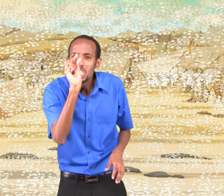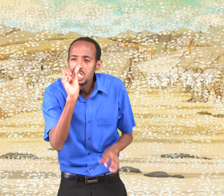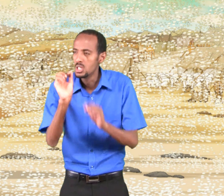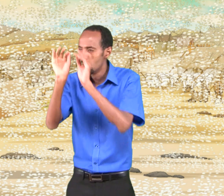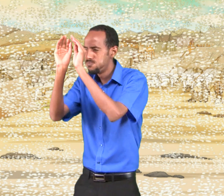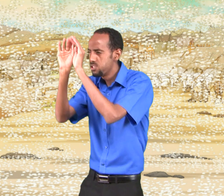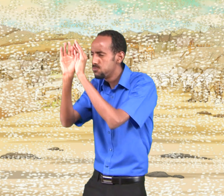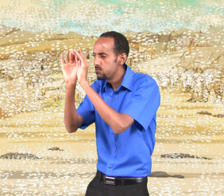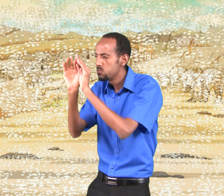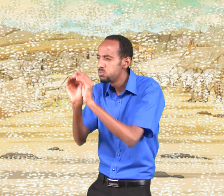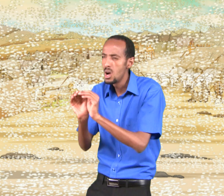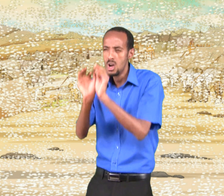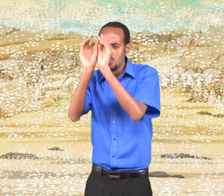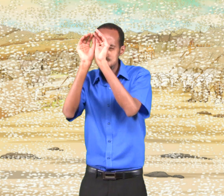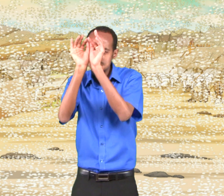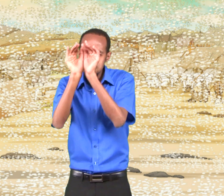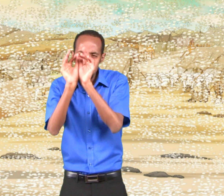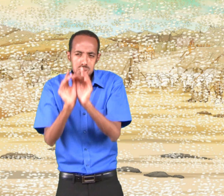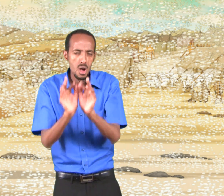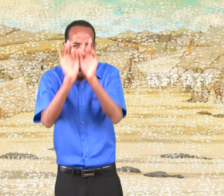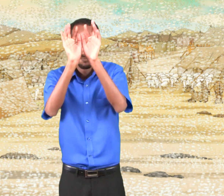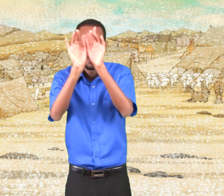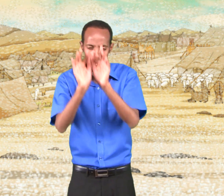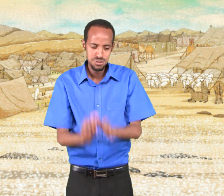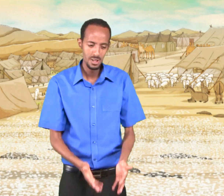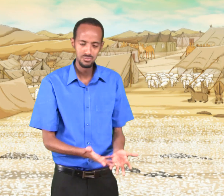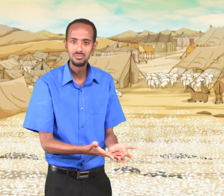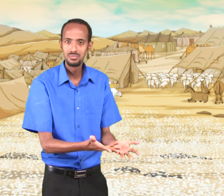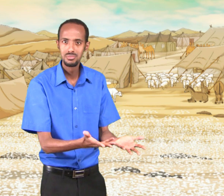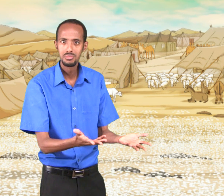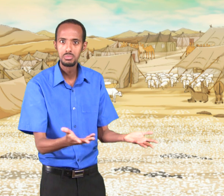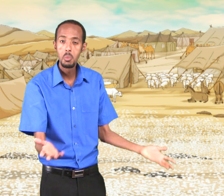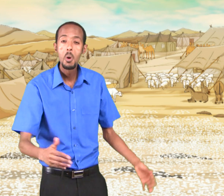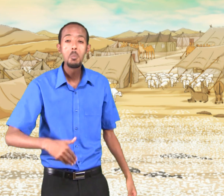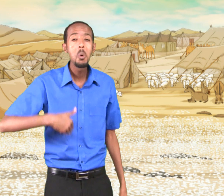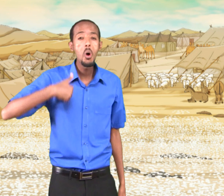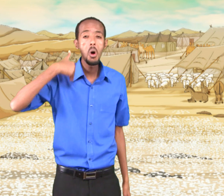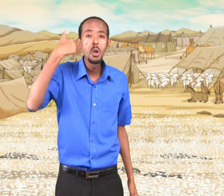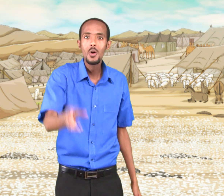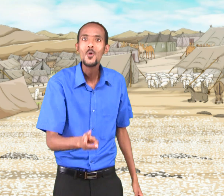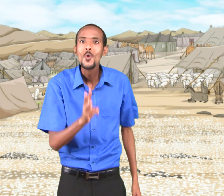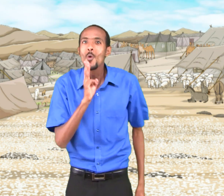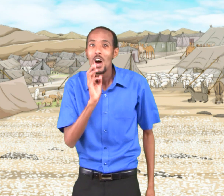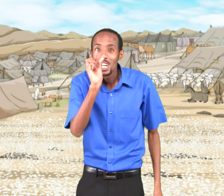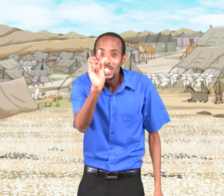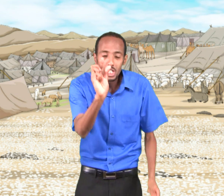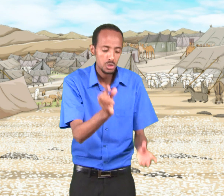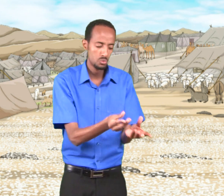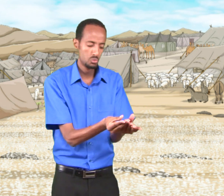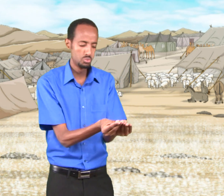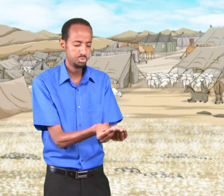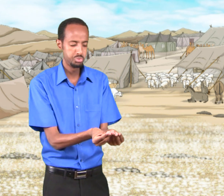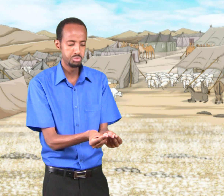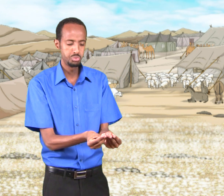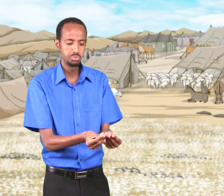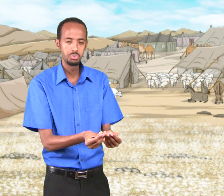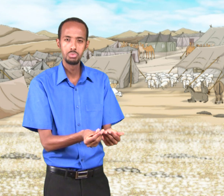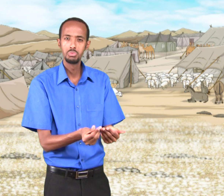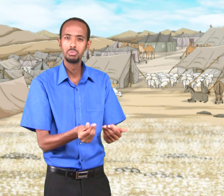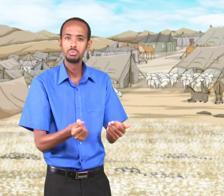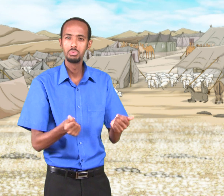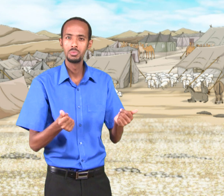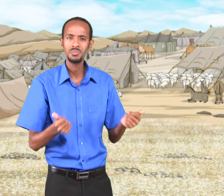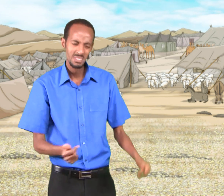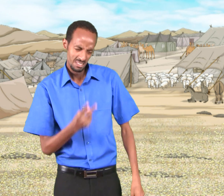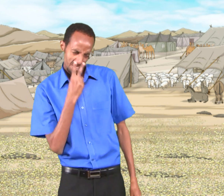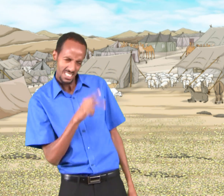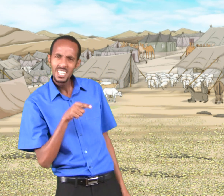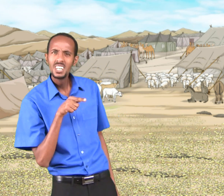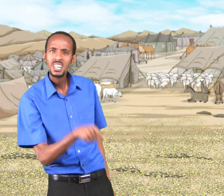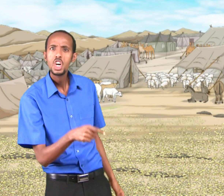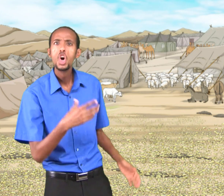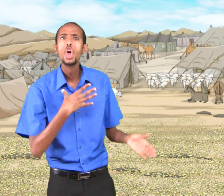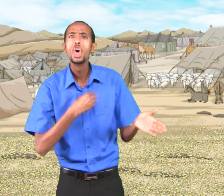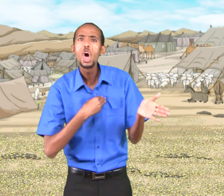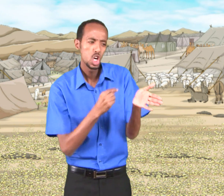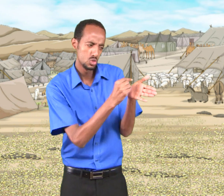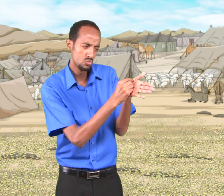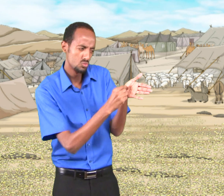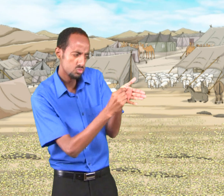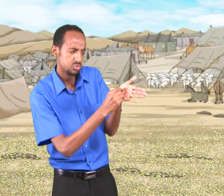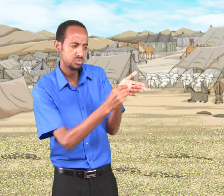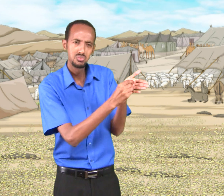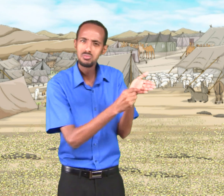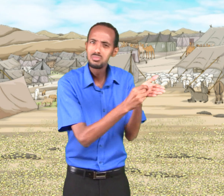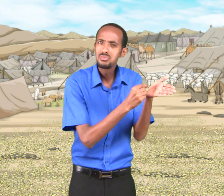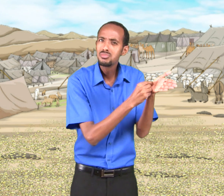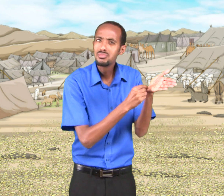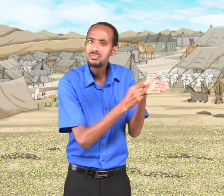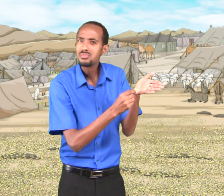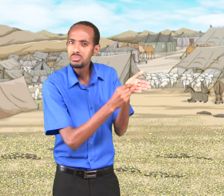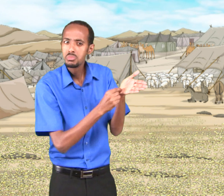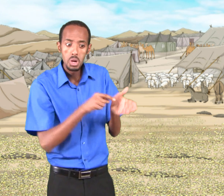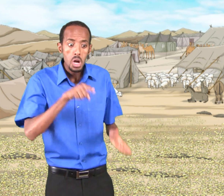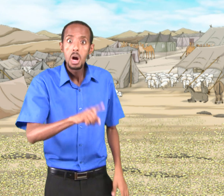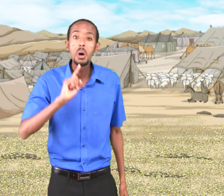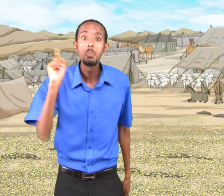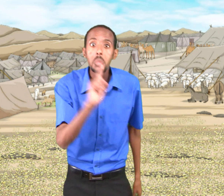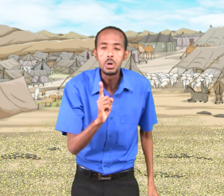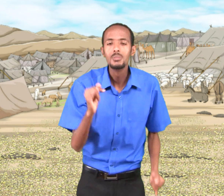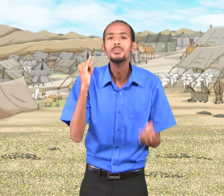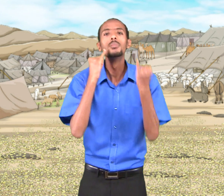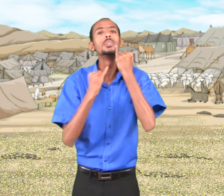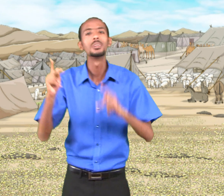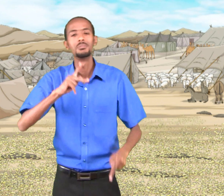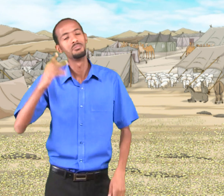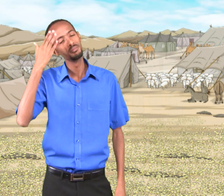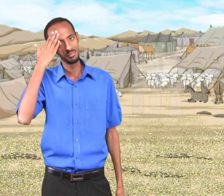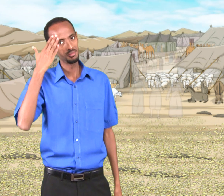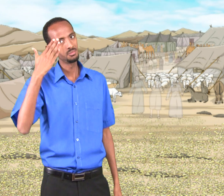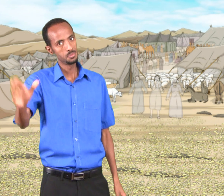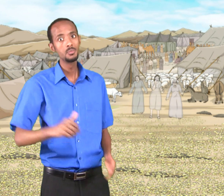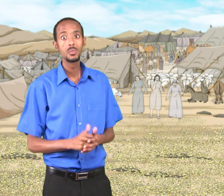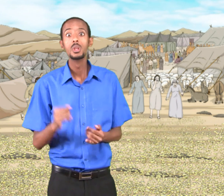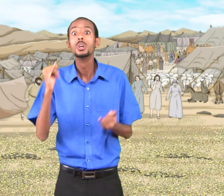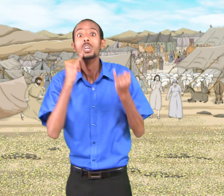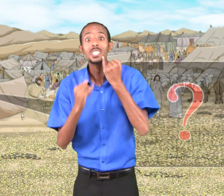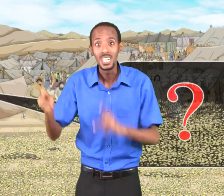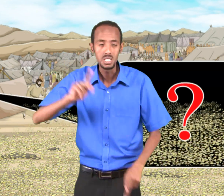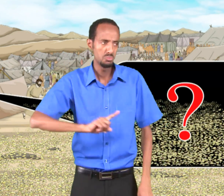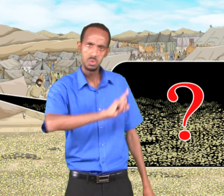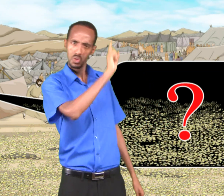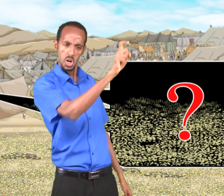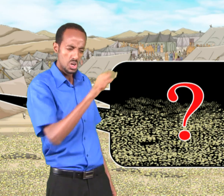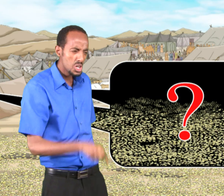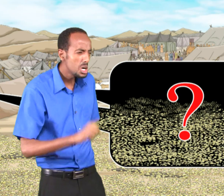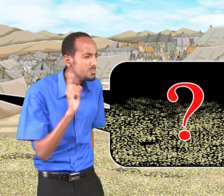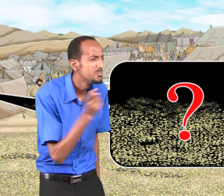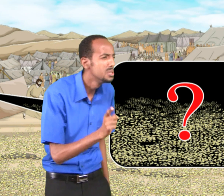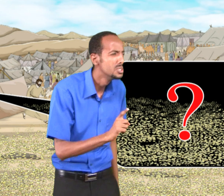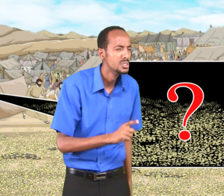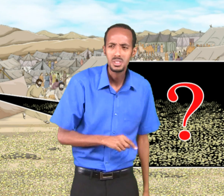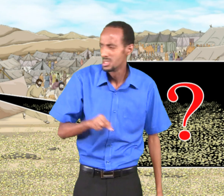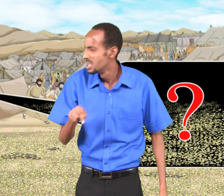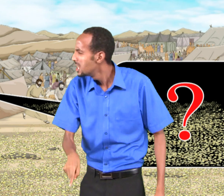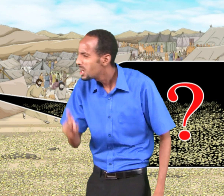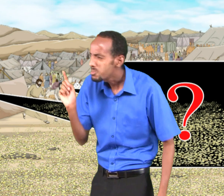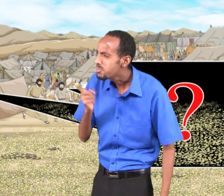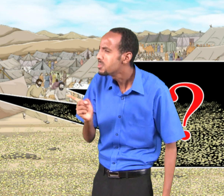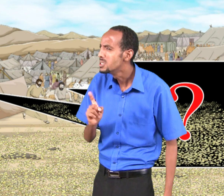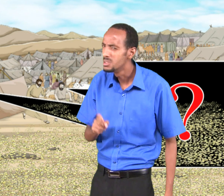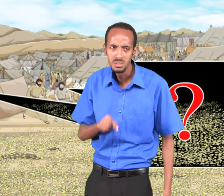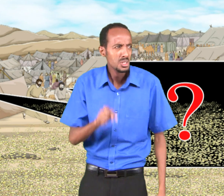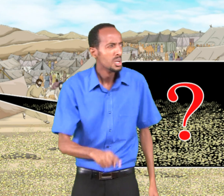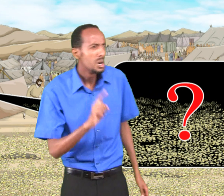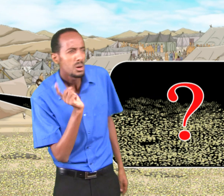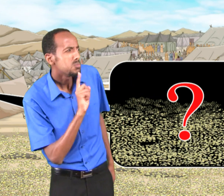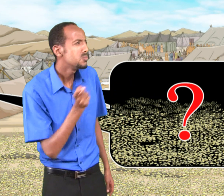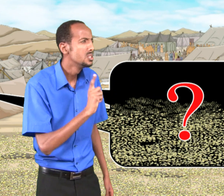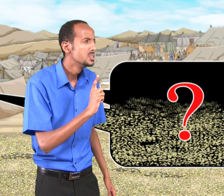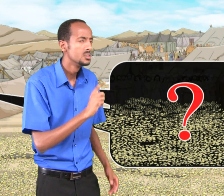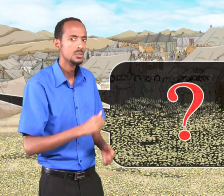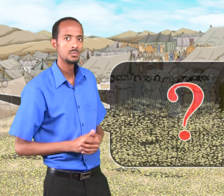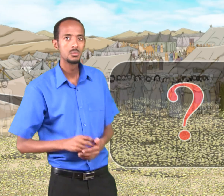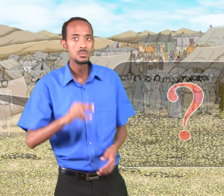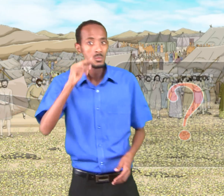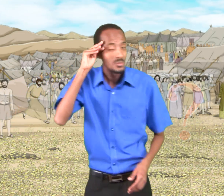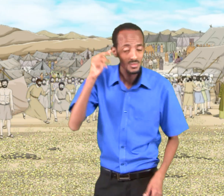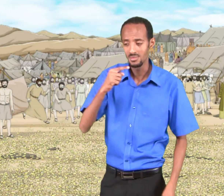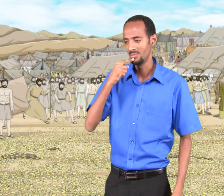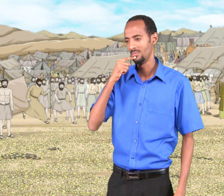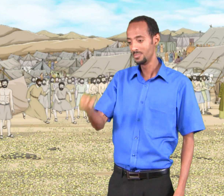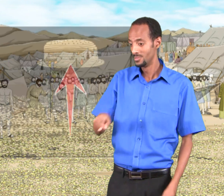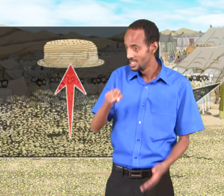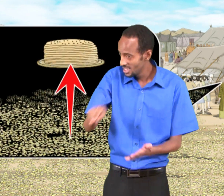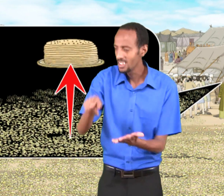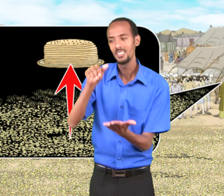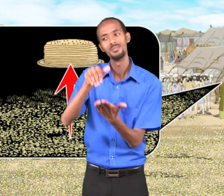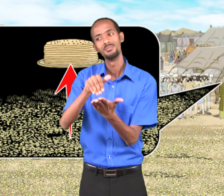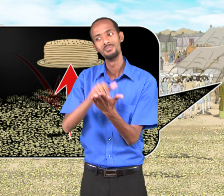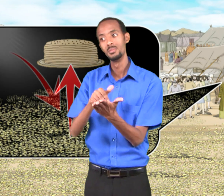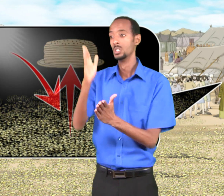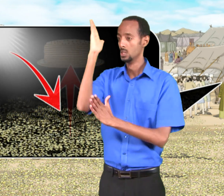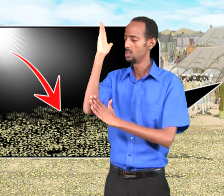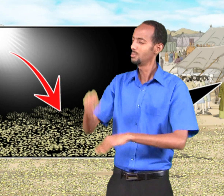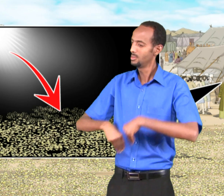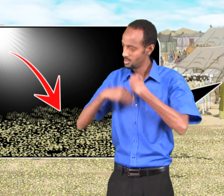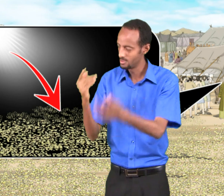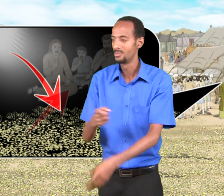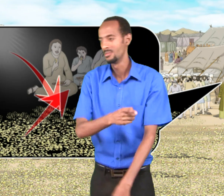When the layer of dew had evaporated, there were thin flakes on the desert floor, as fine as frost on the ground. When the Israelites saw it, they asked one another, “What is it?” For they did not know what it was.